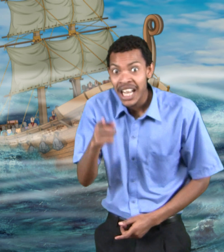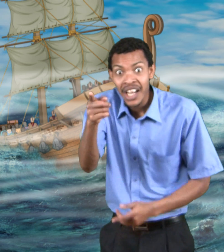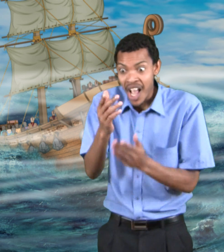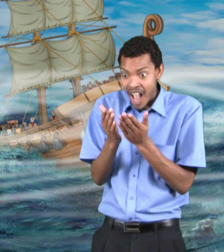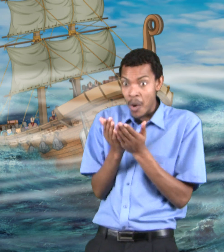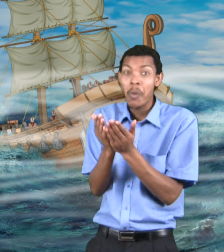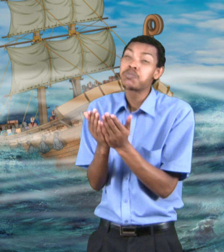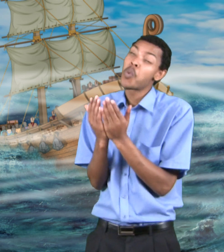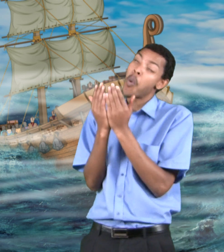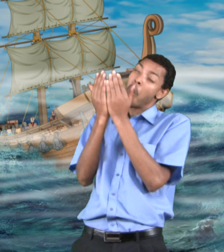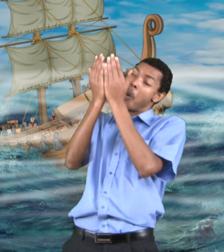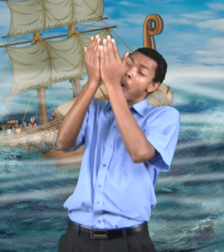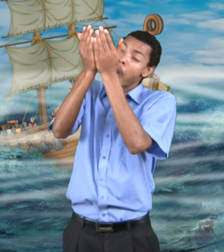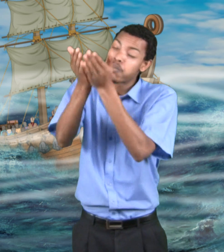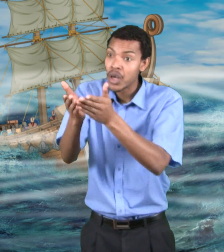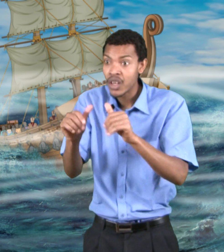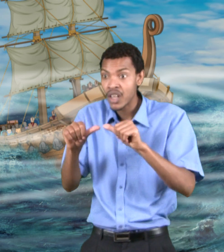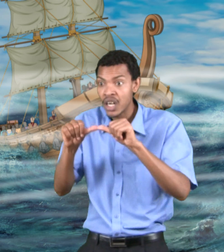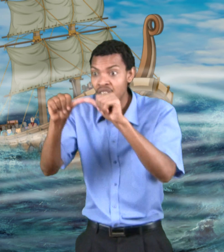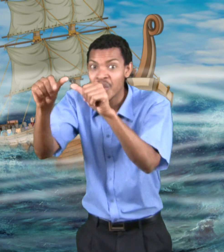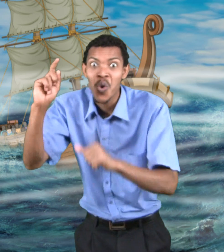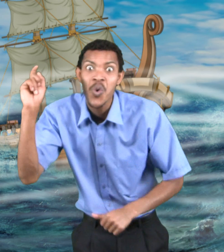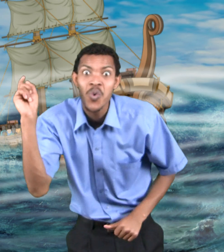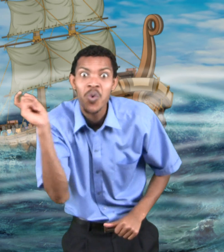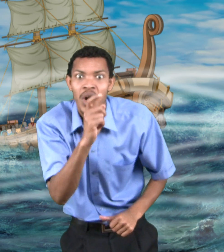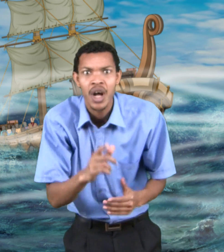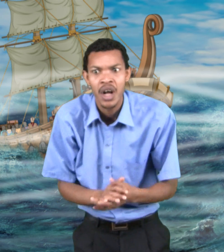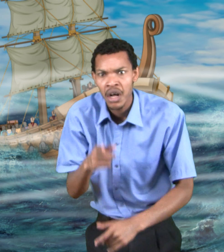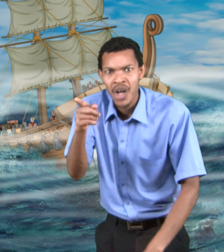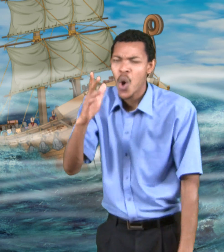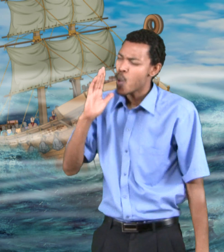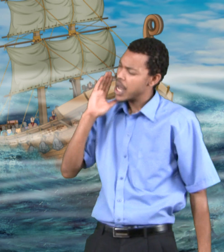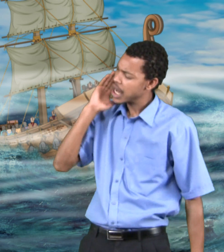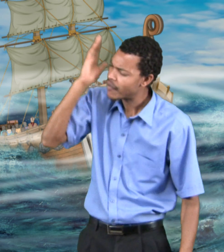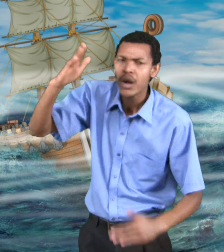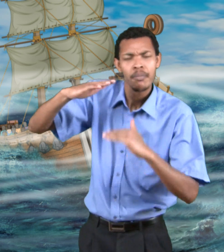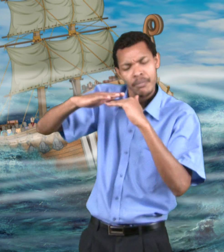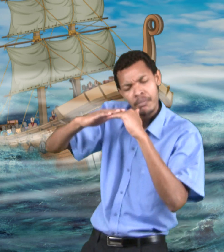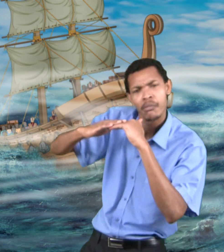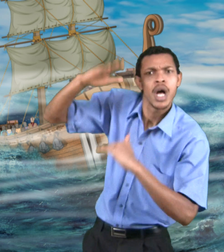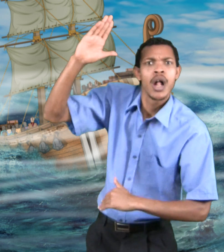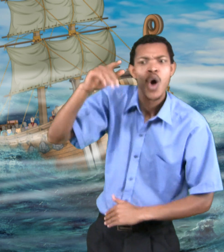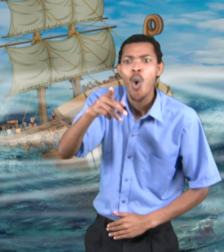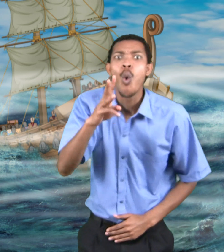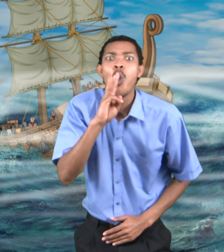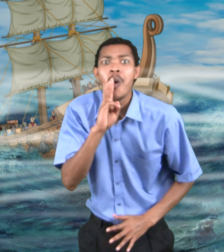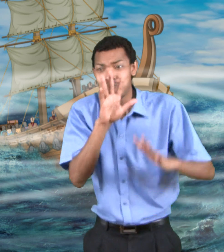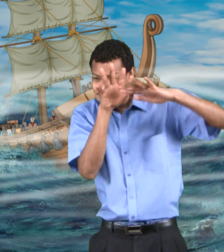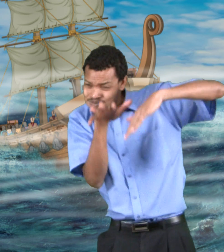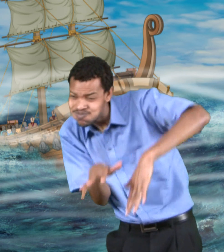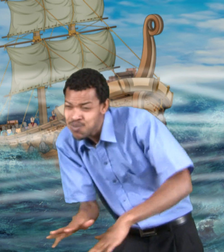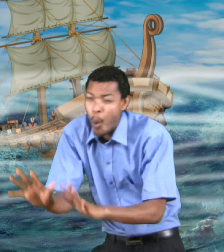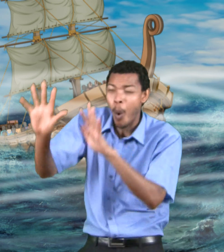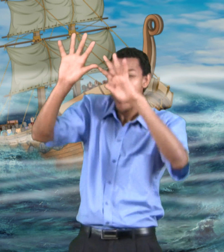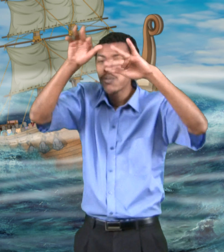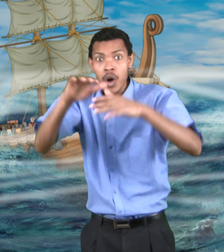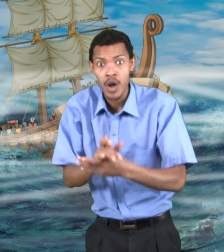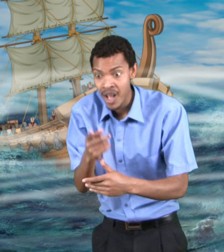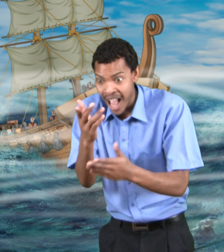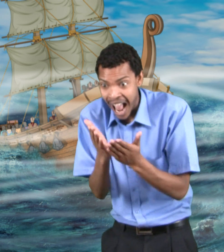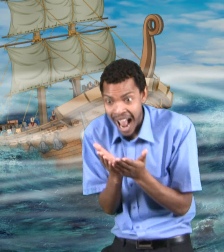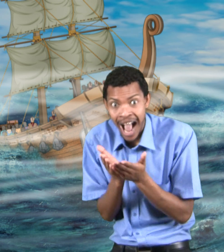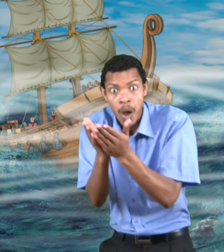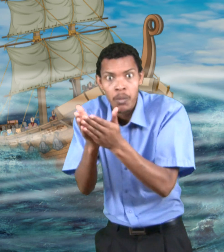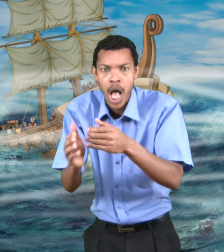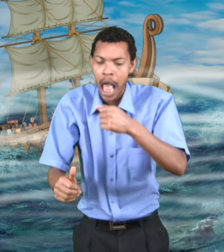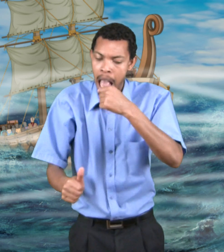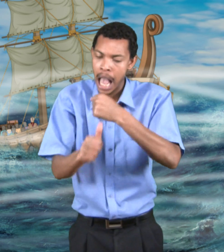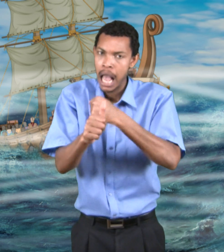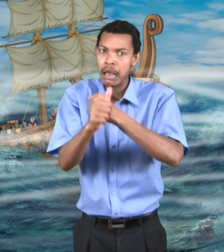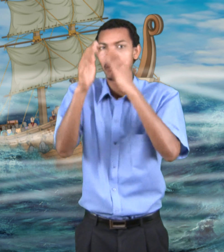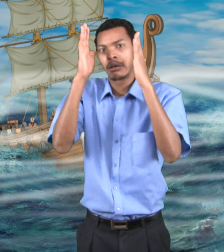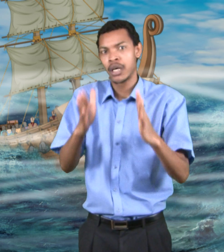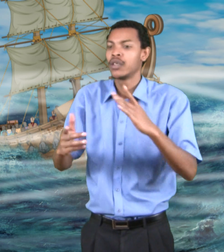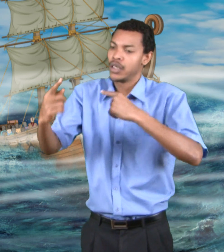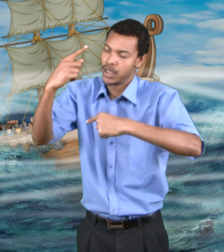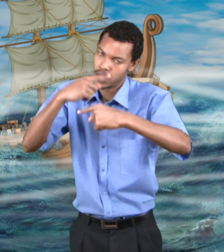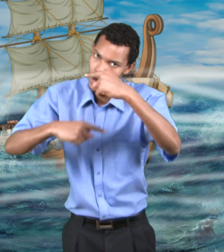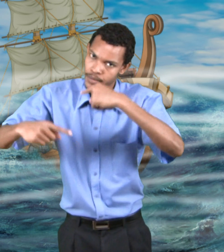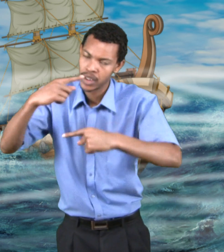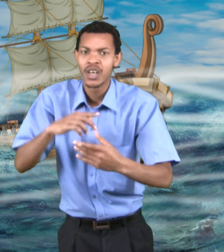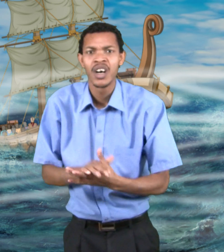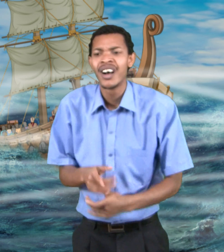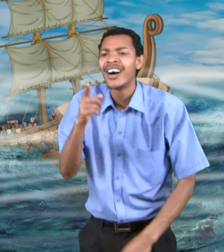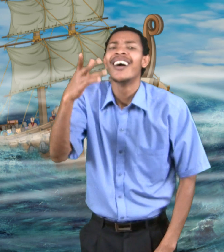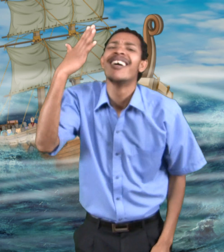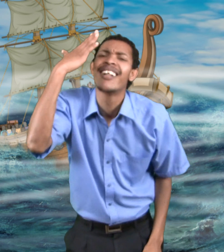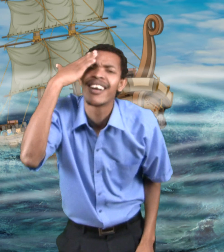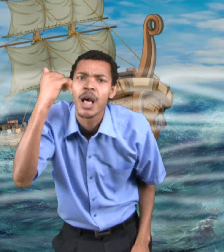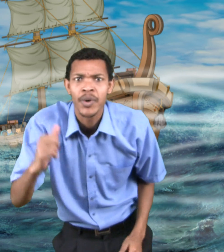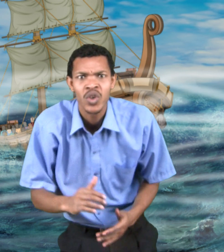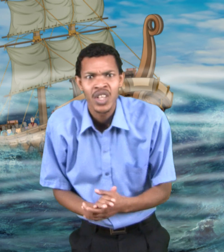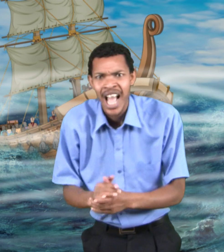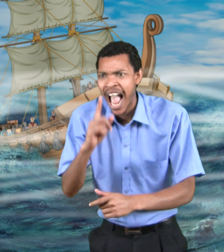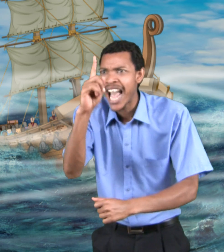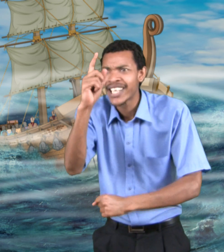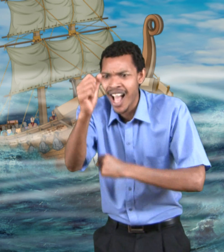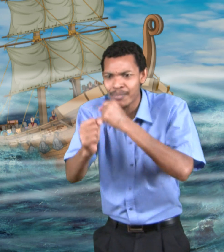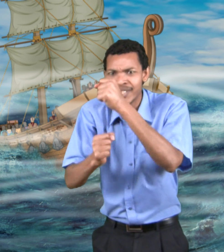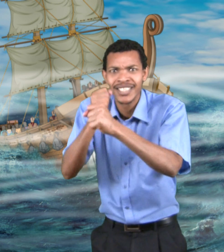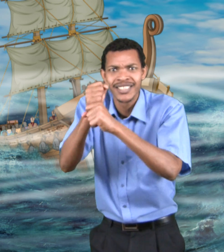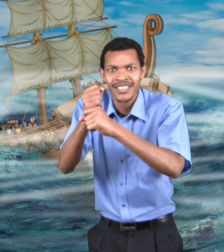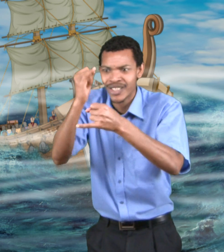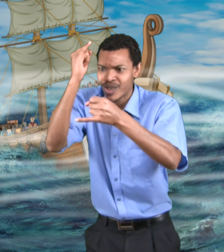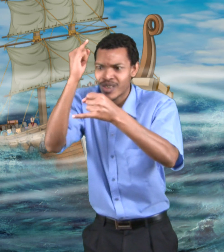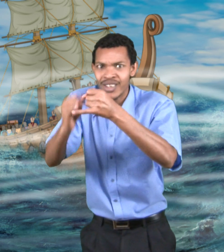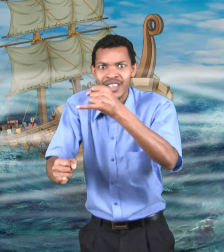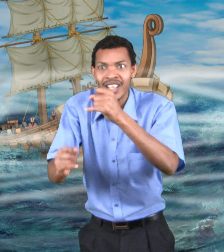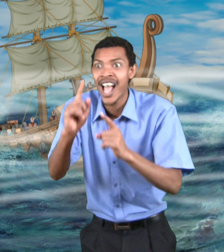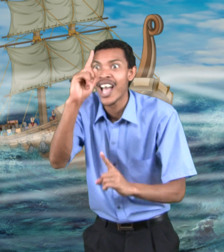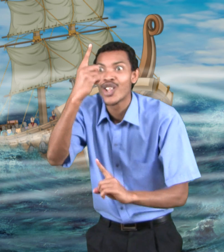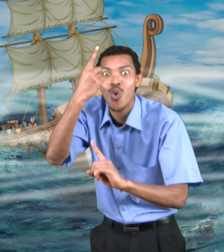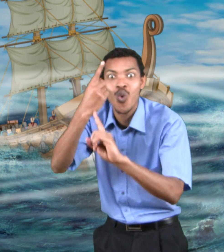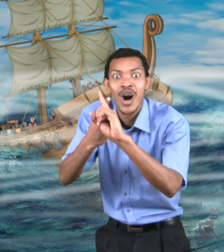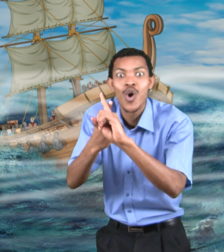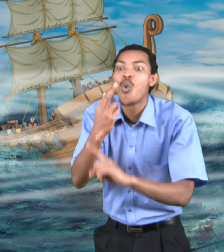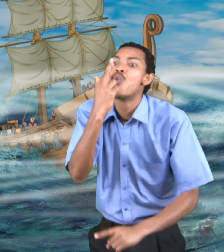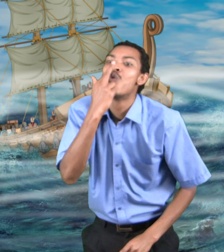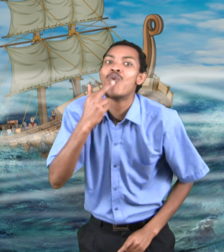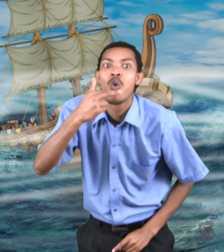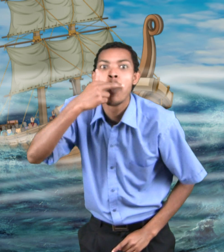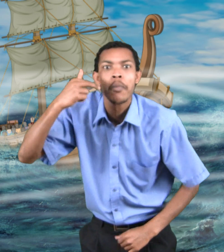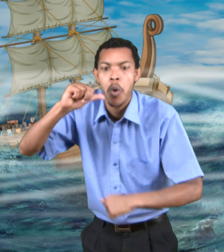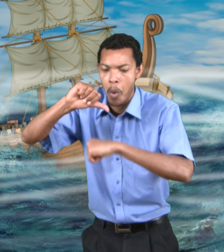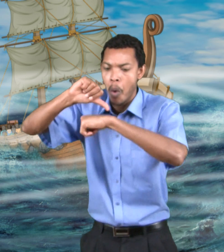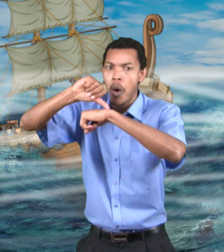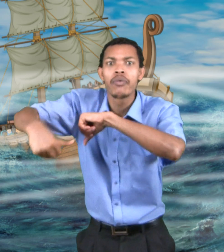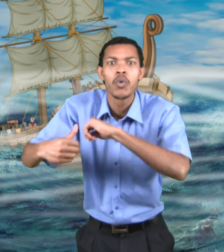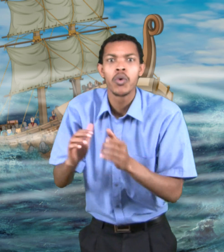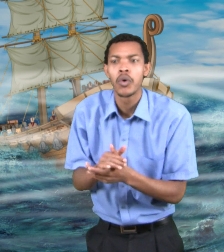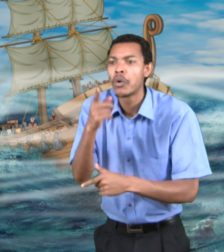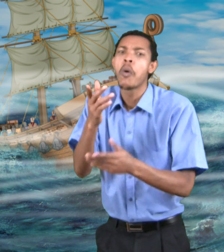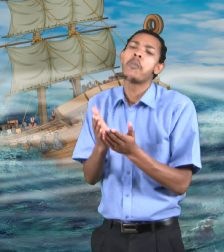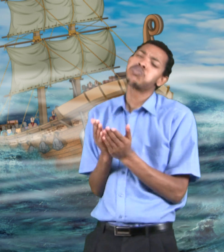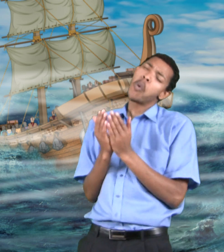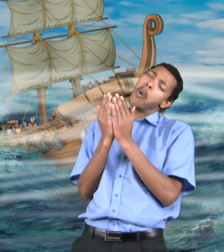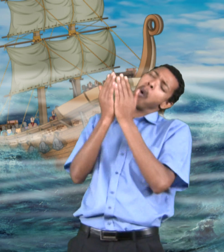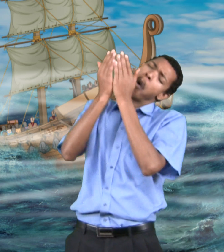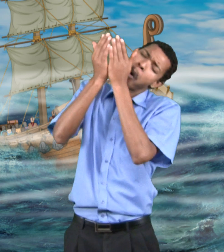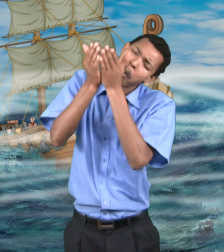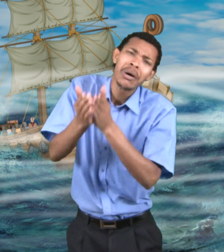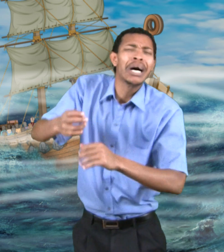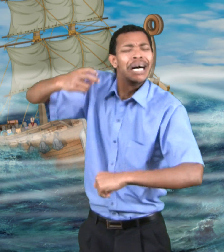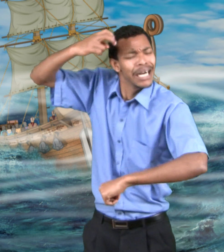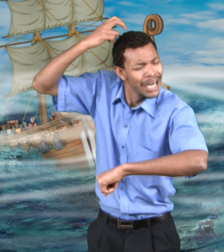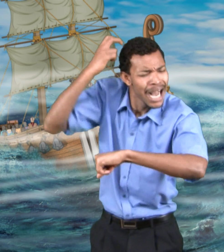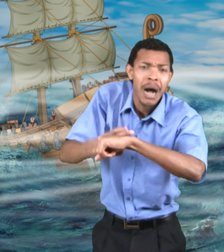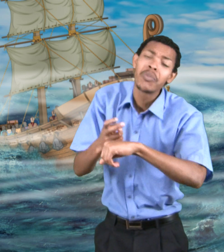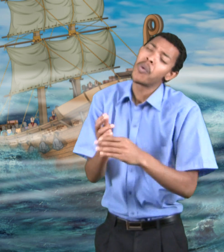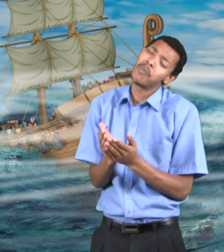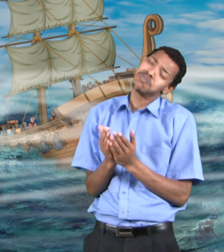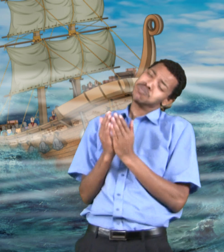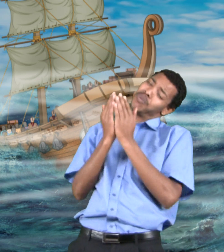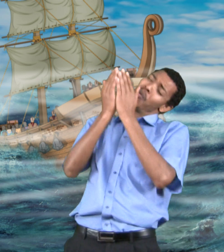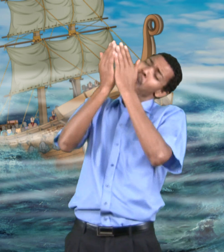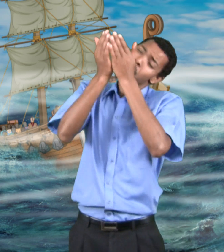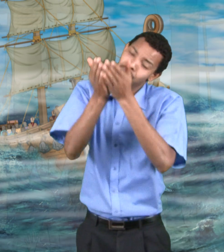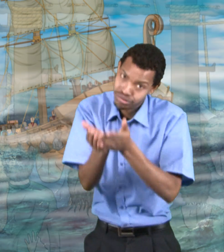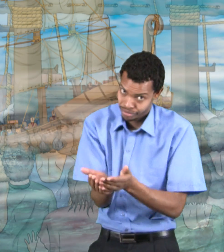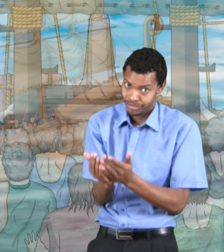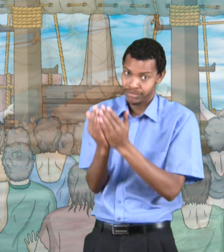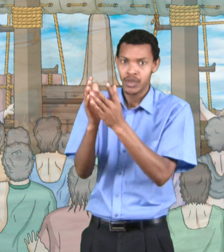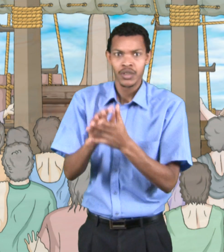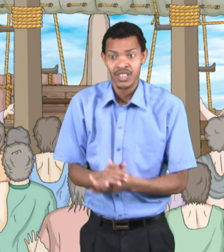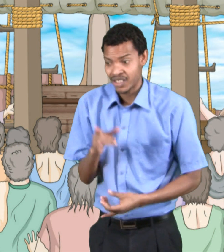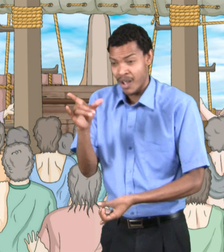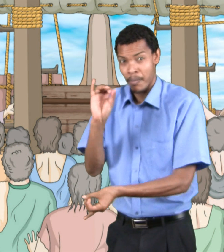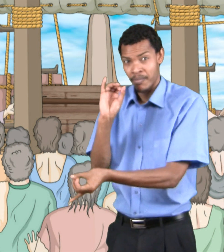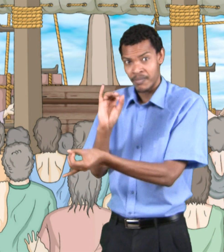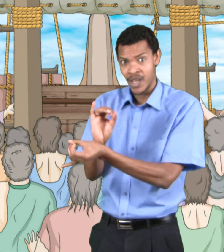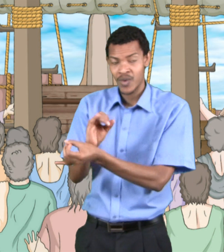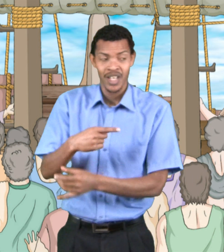By now much time had passed, and the voyage had already become dangerous because it was after the Fast.